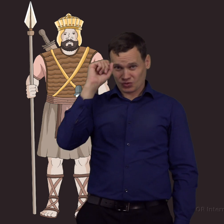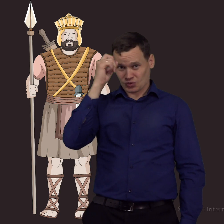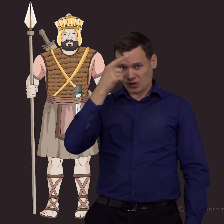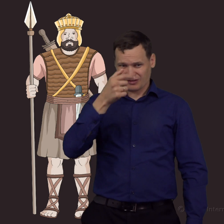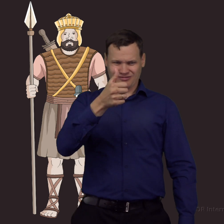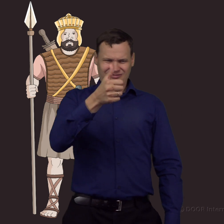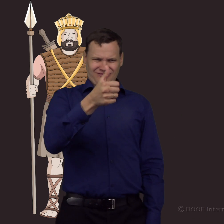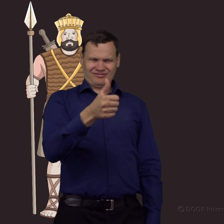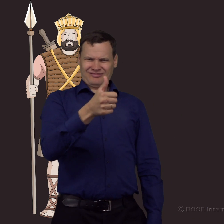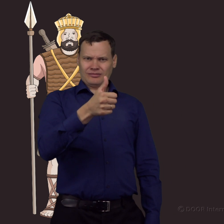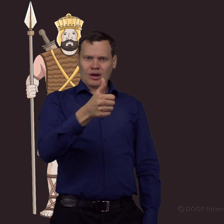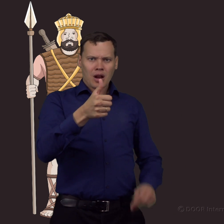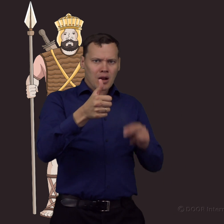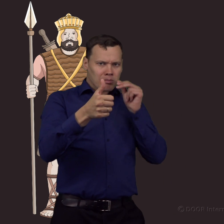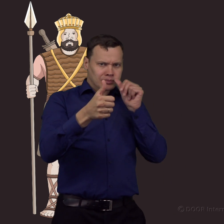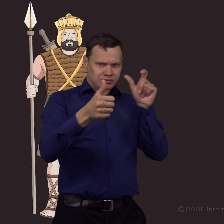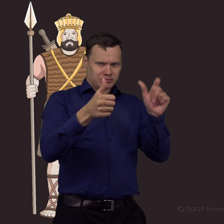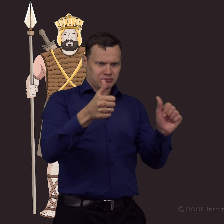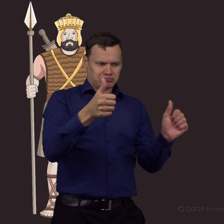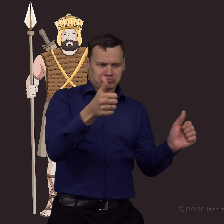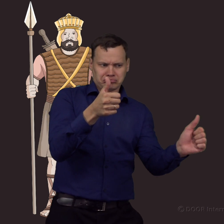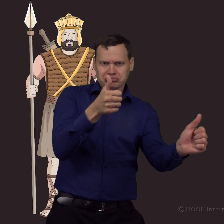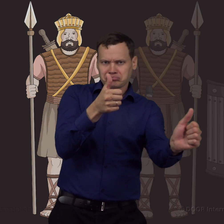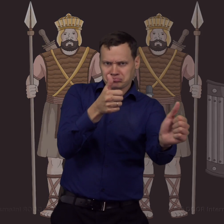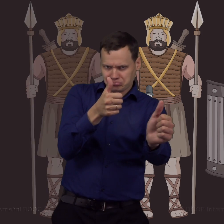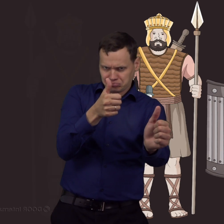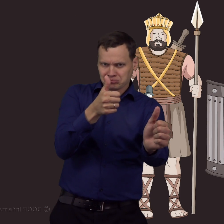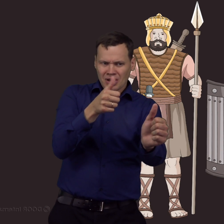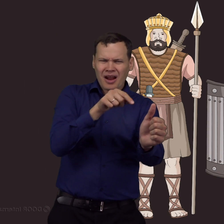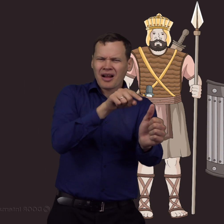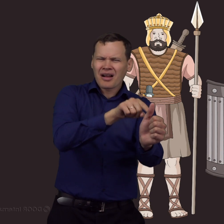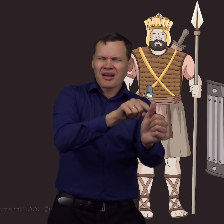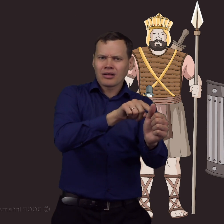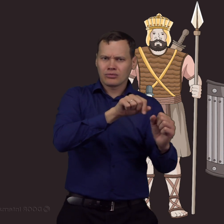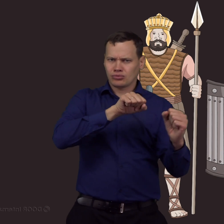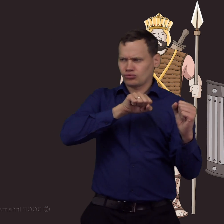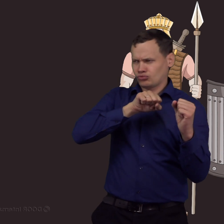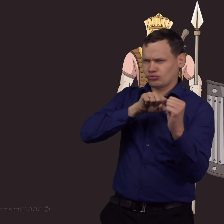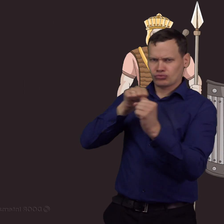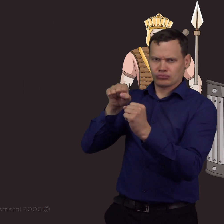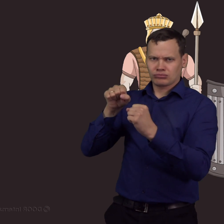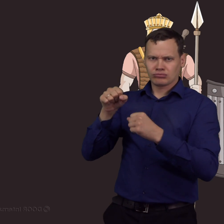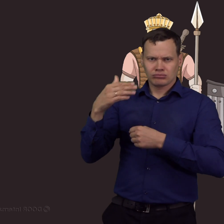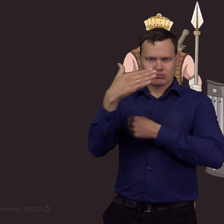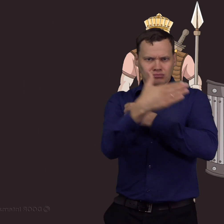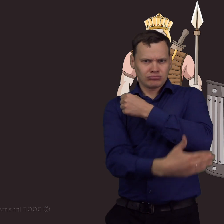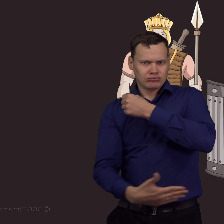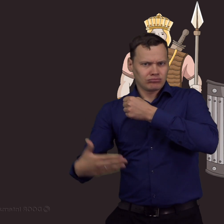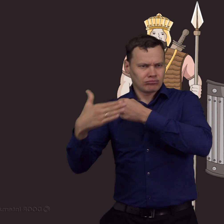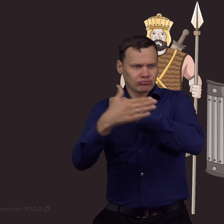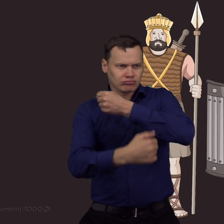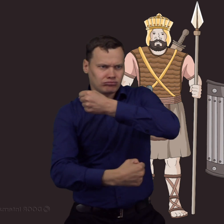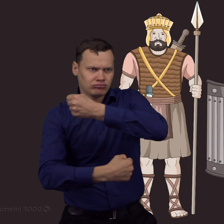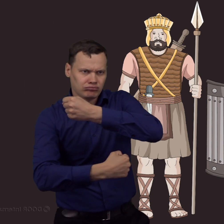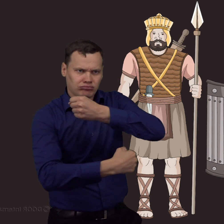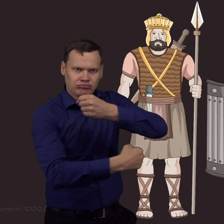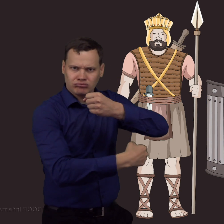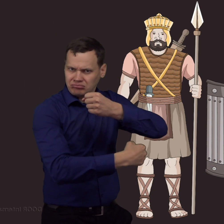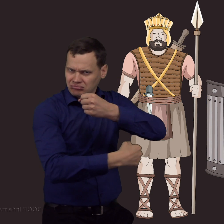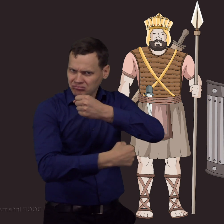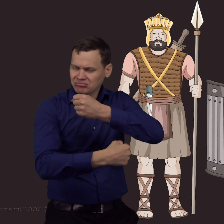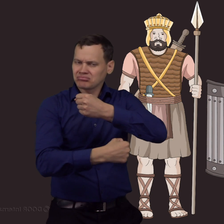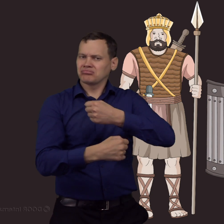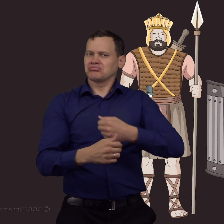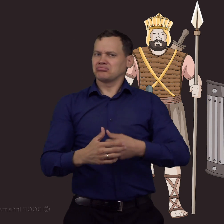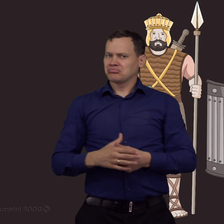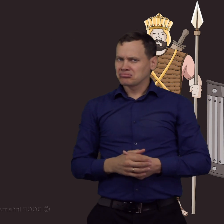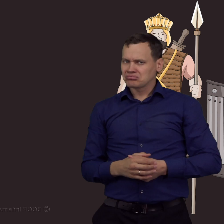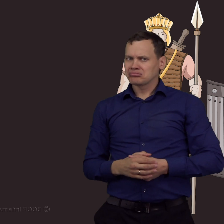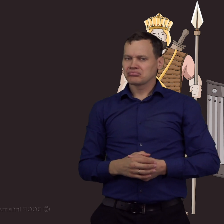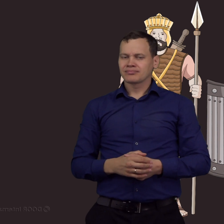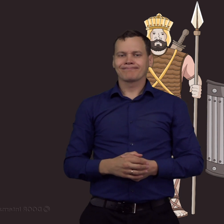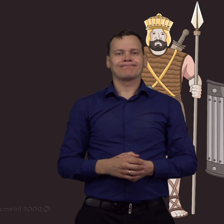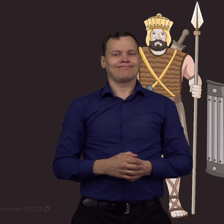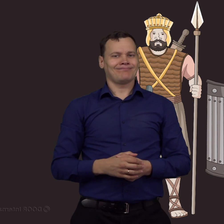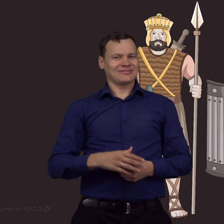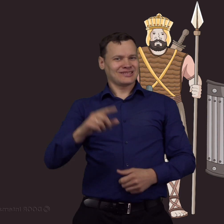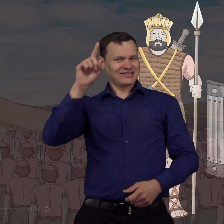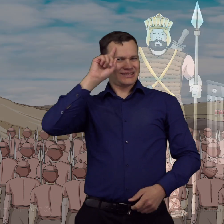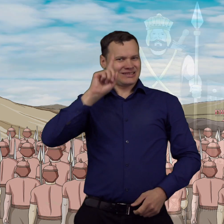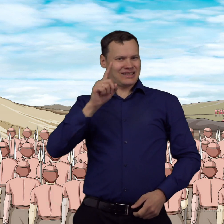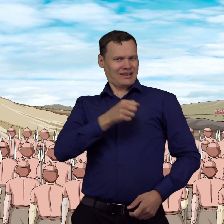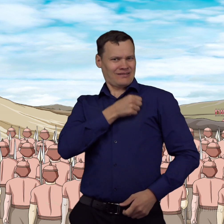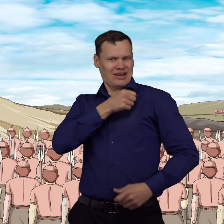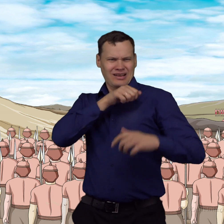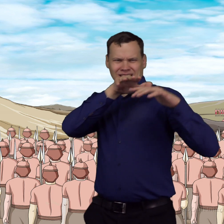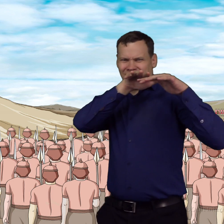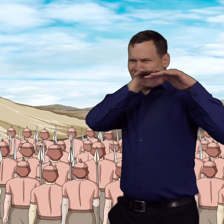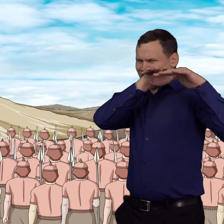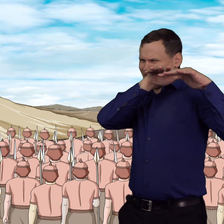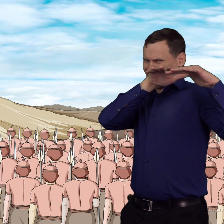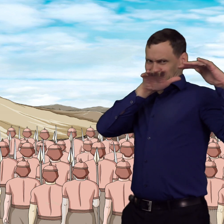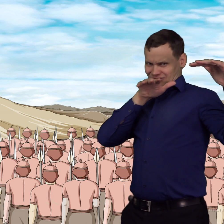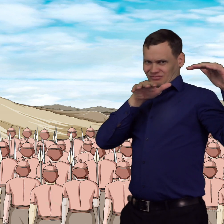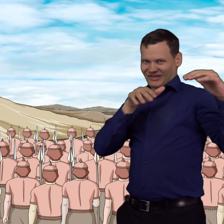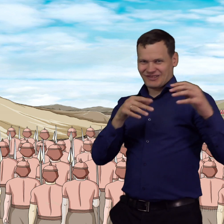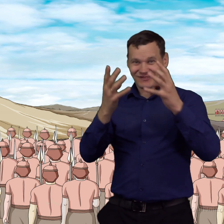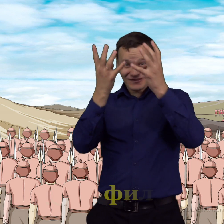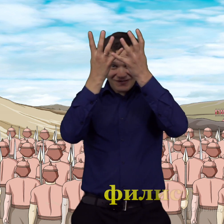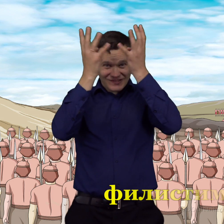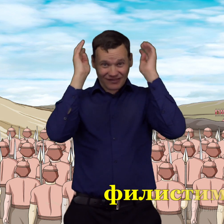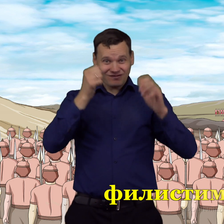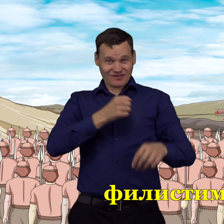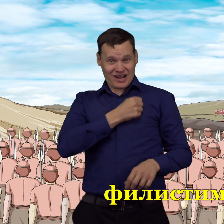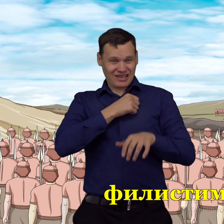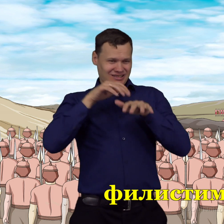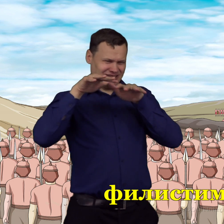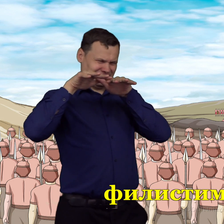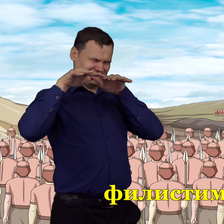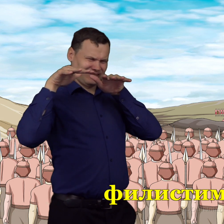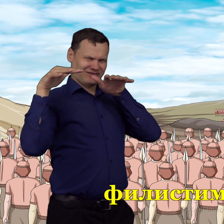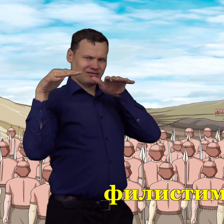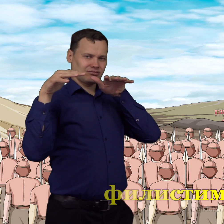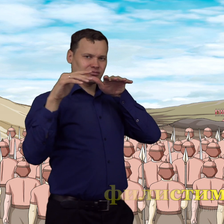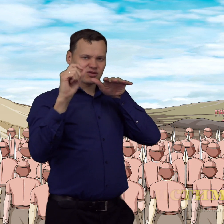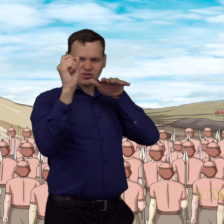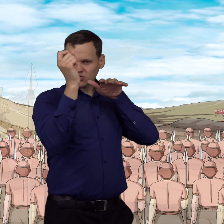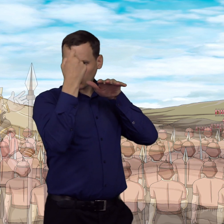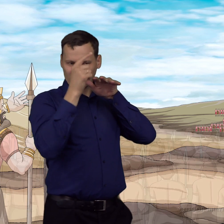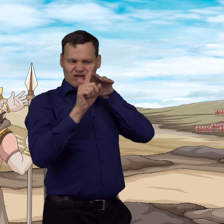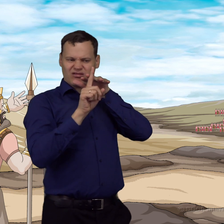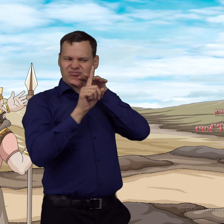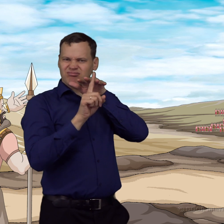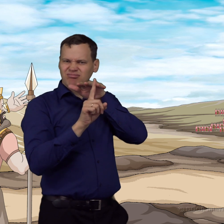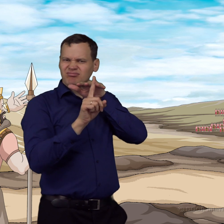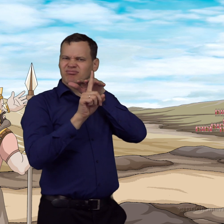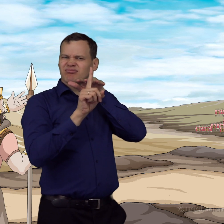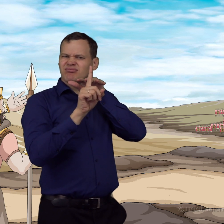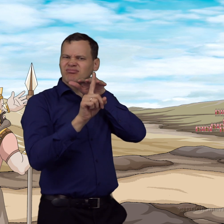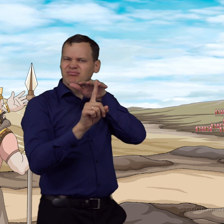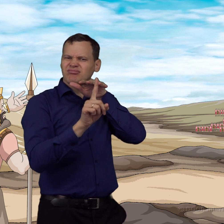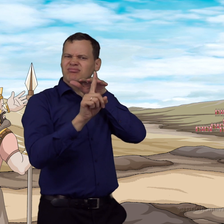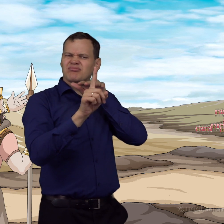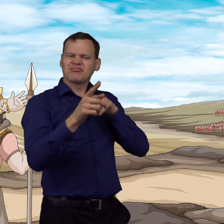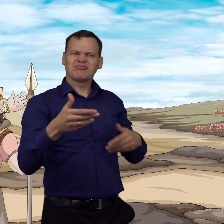In addition, his shield bearer went before him.